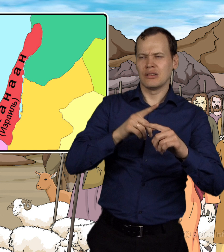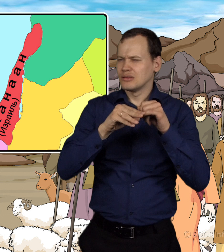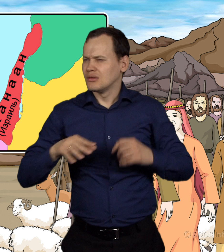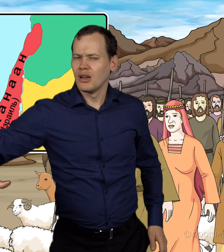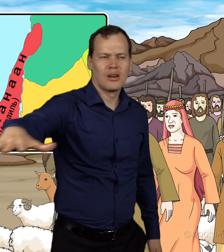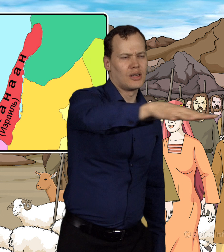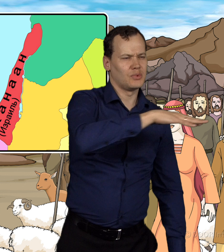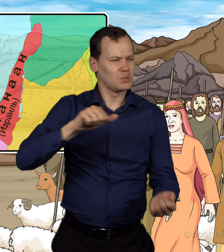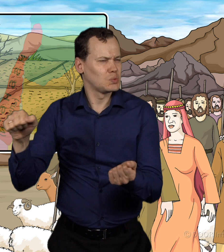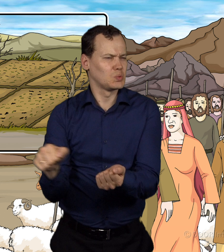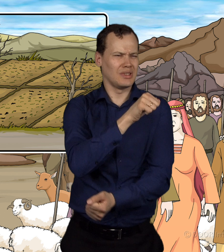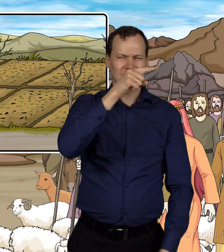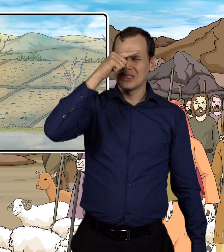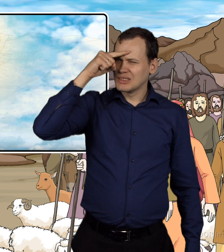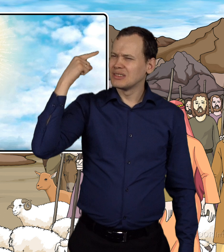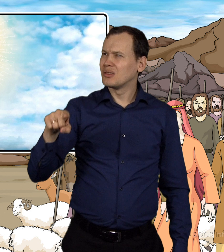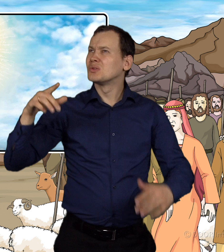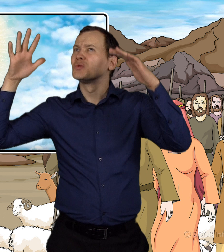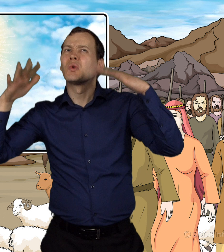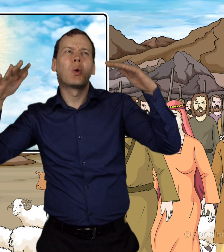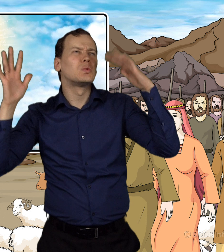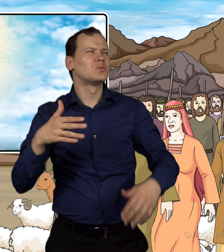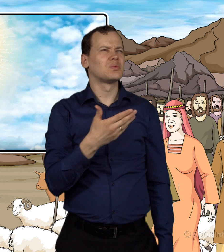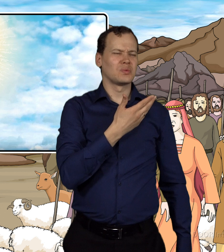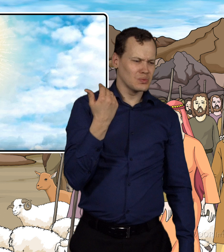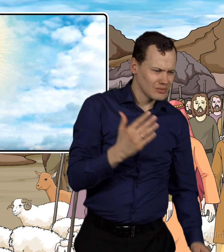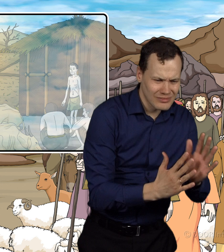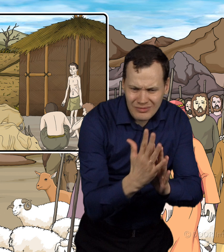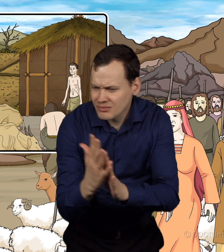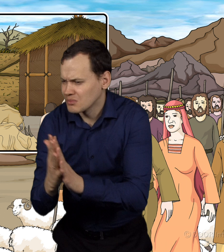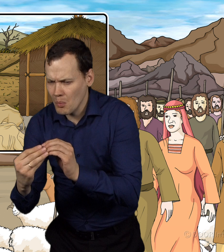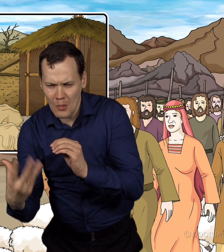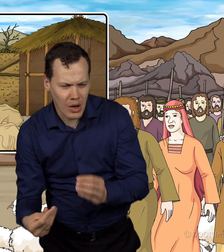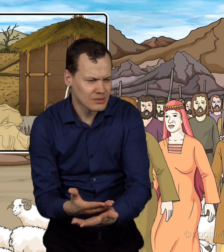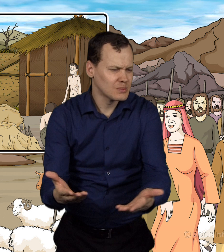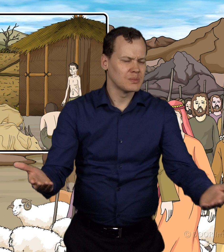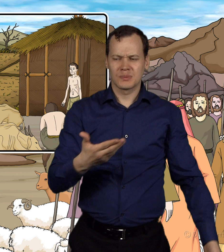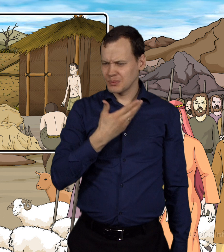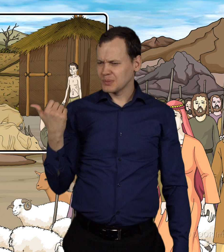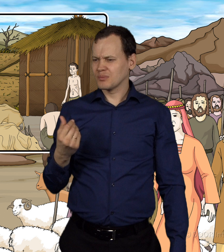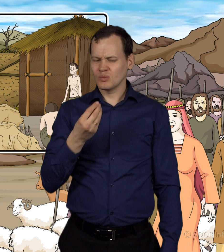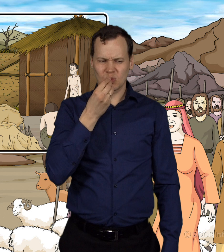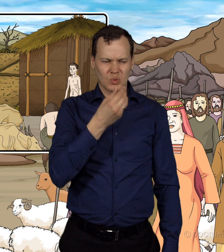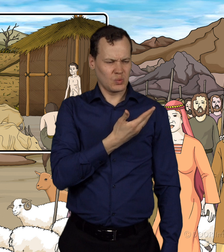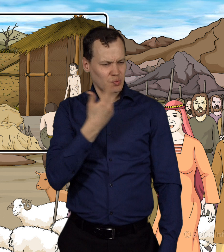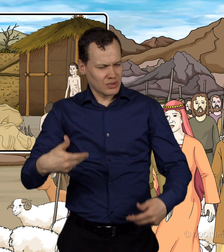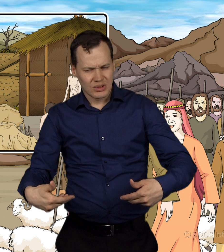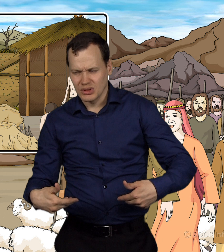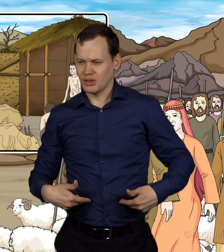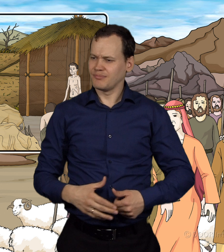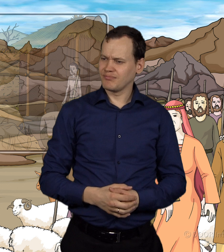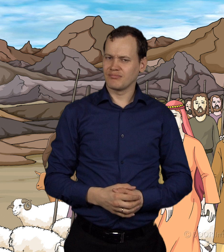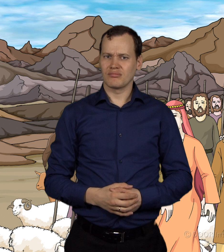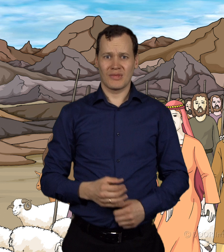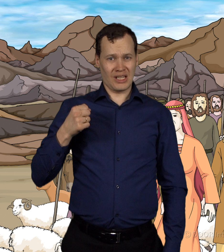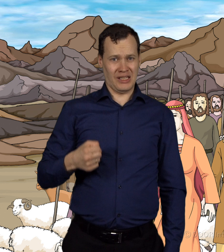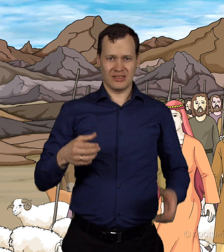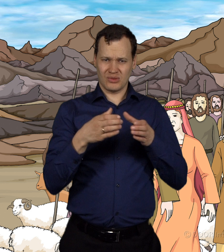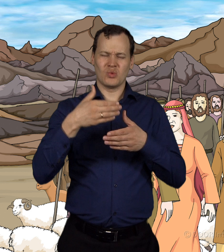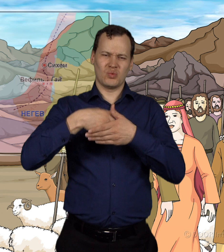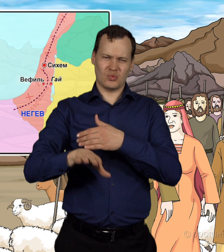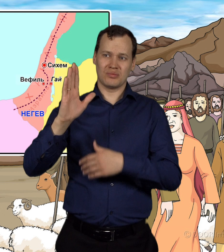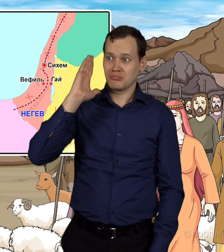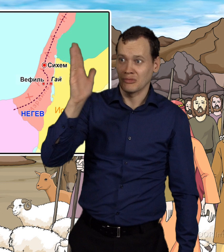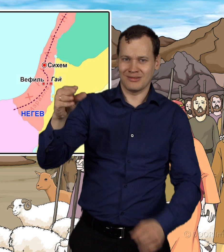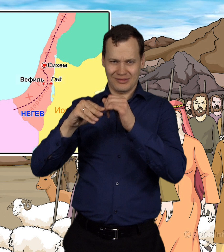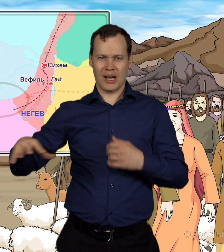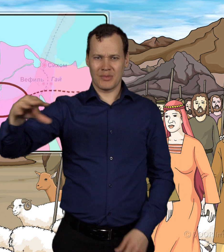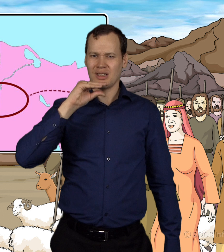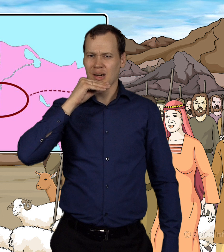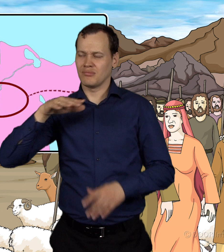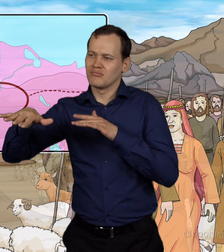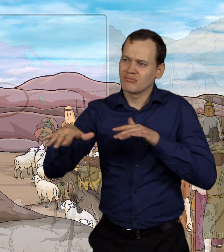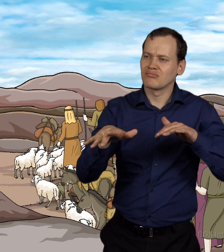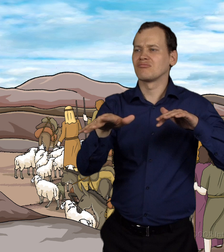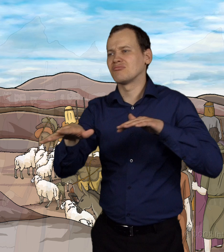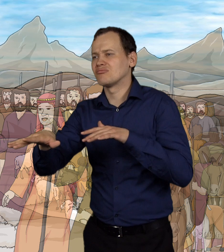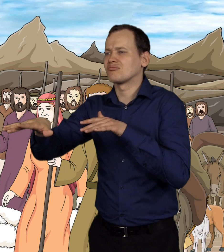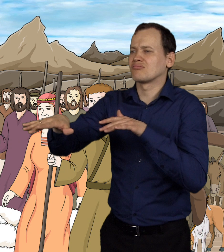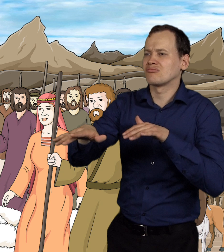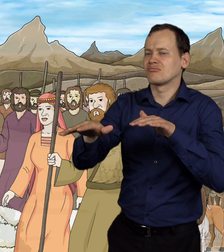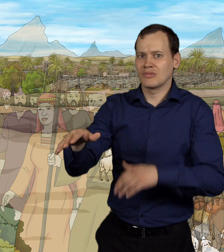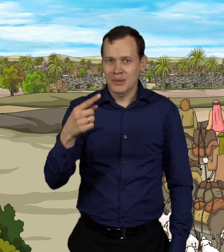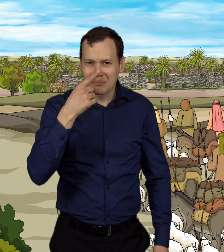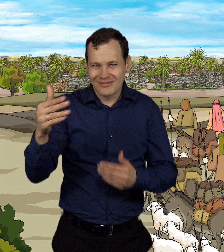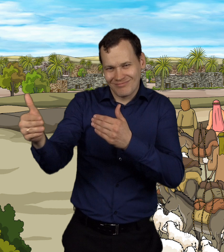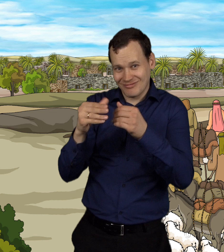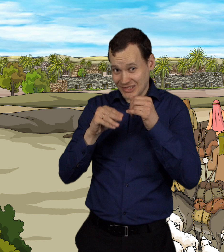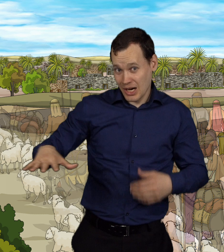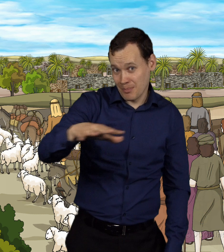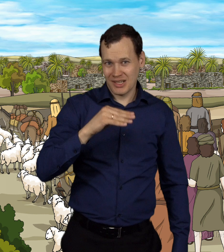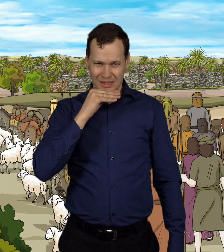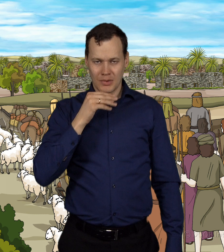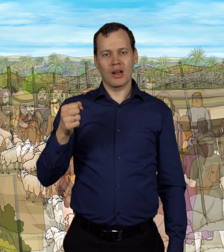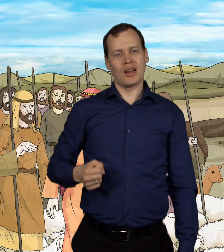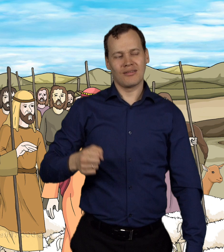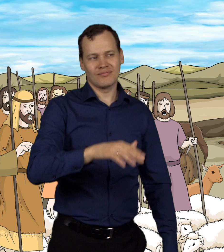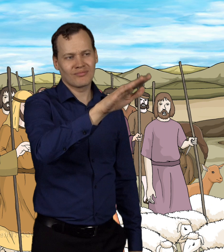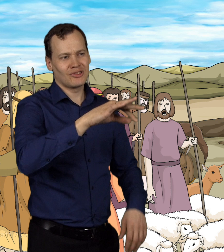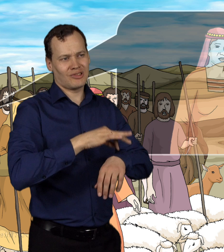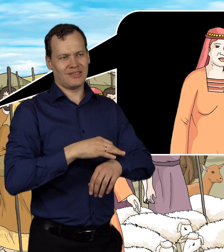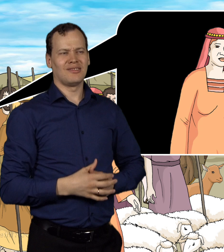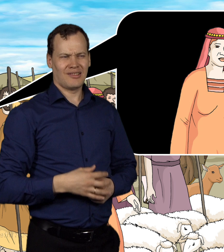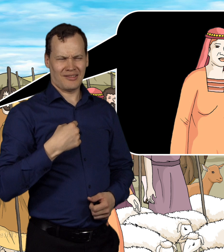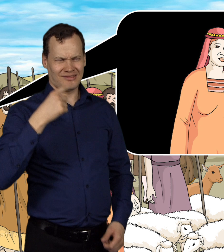Now there was a famine in the land. So Abram went down to Egypt to live there for a while because the famine was severe.